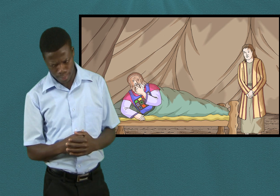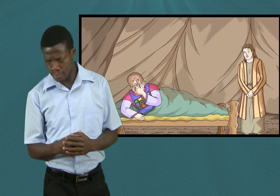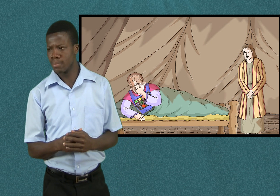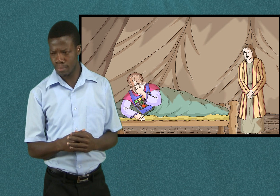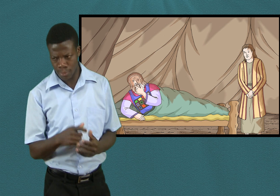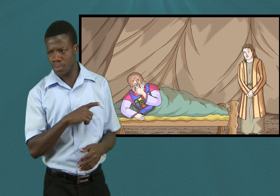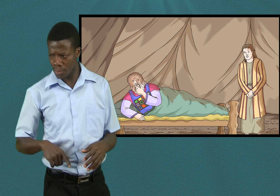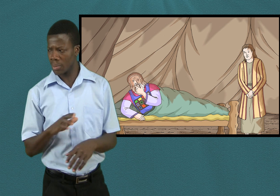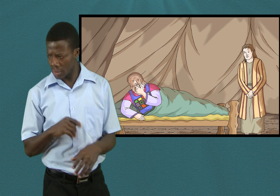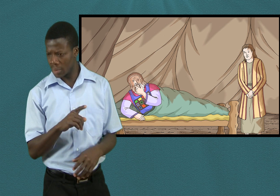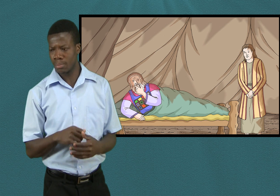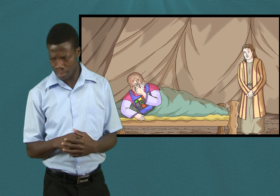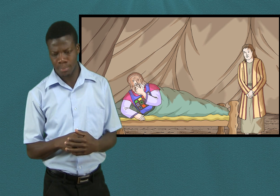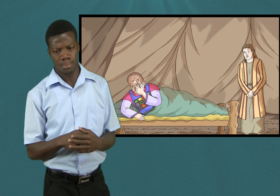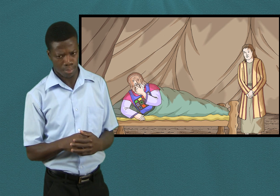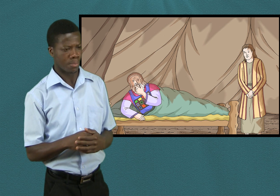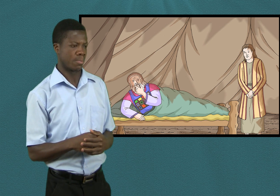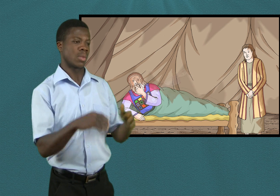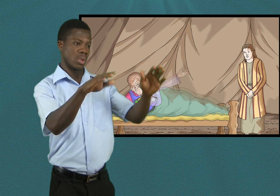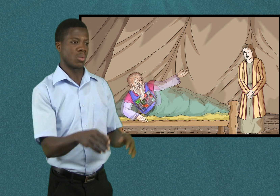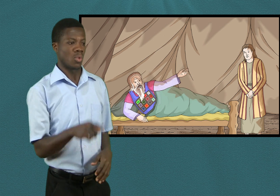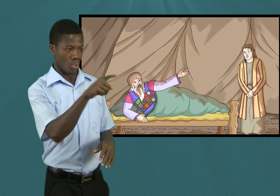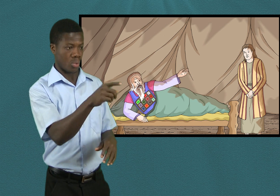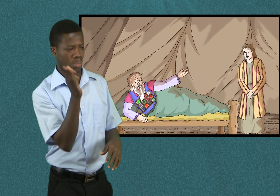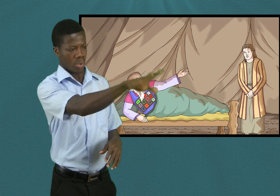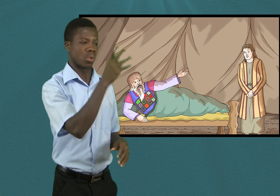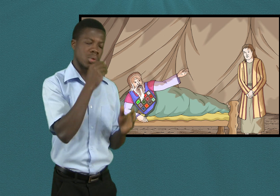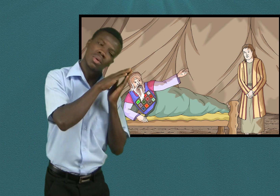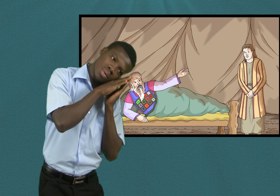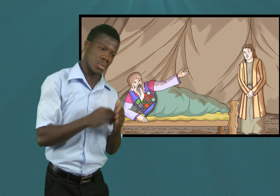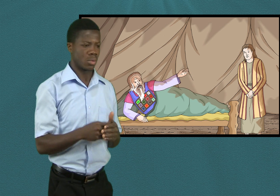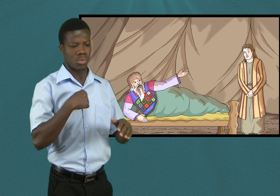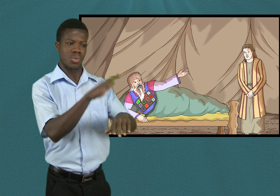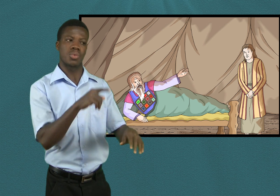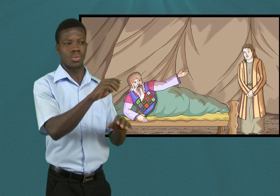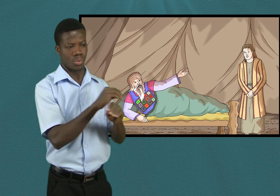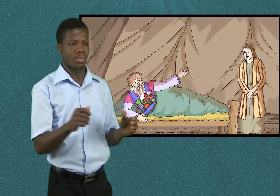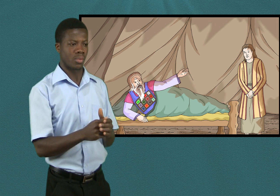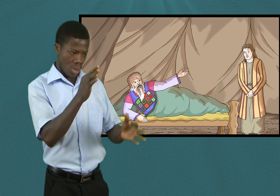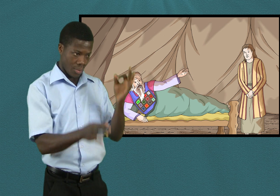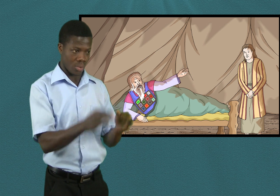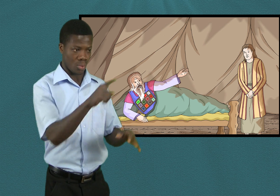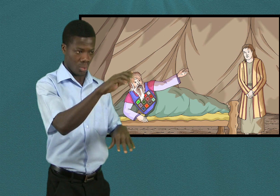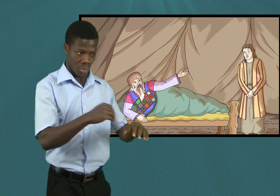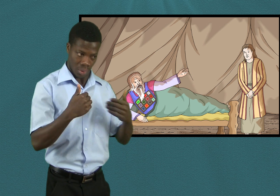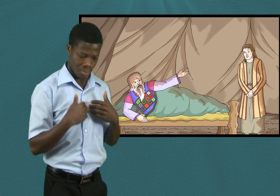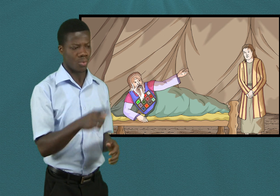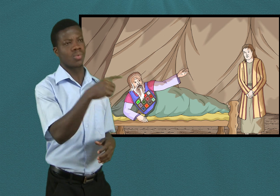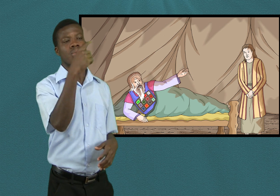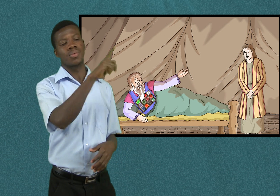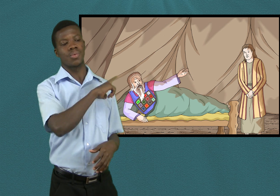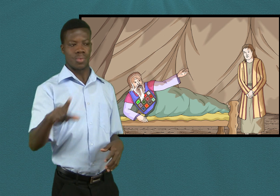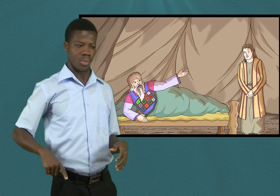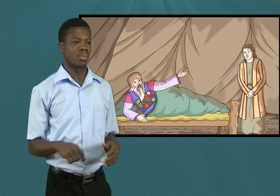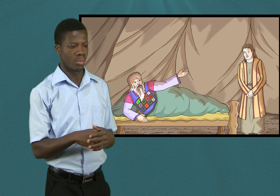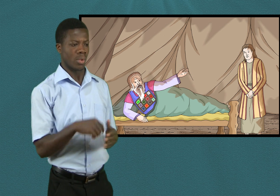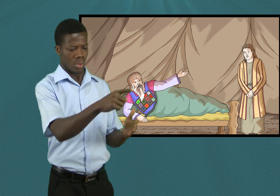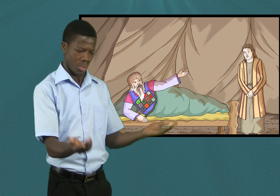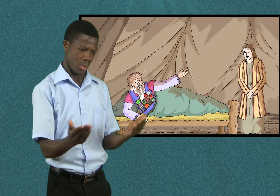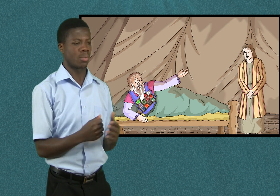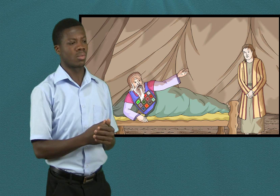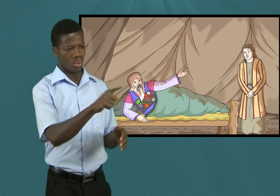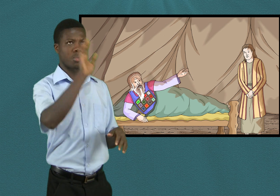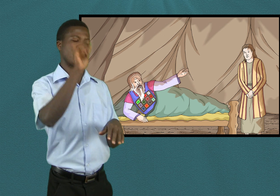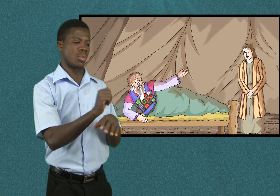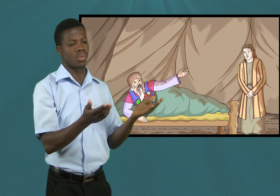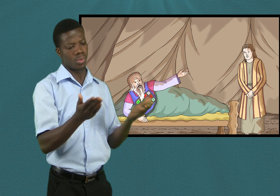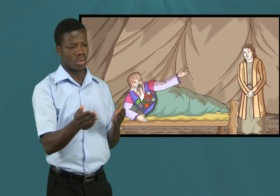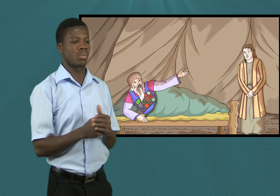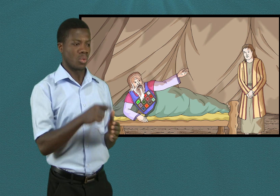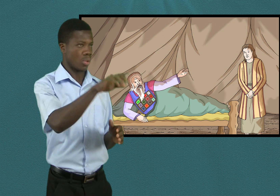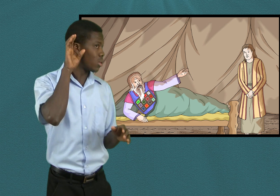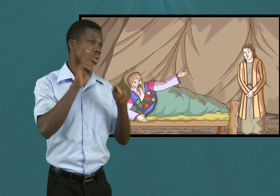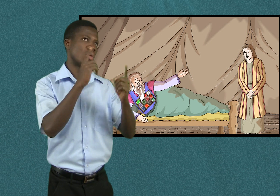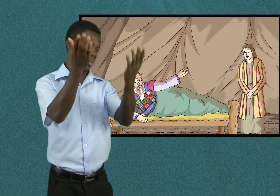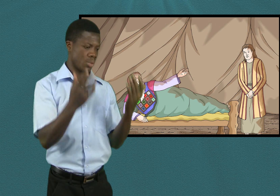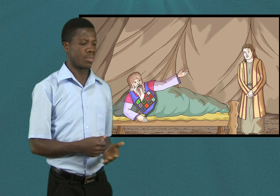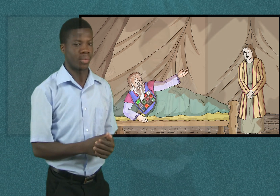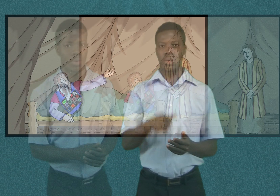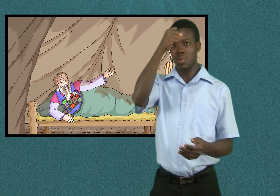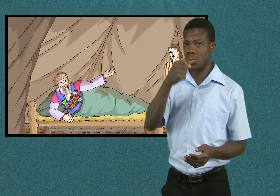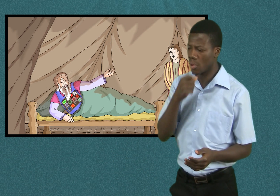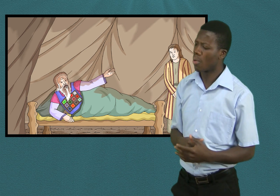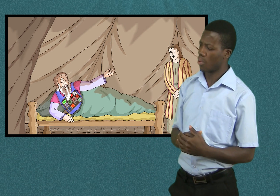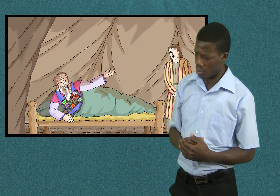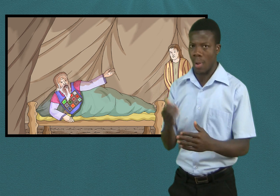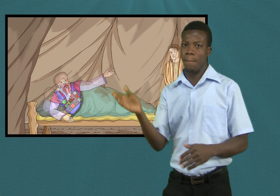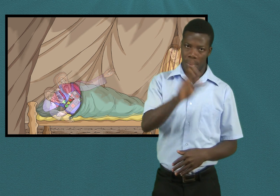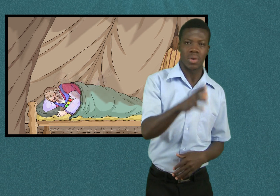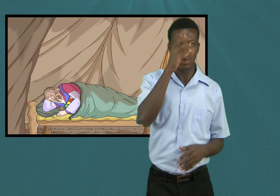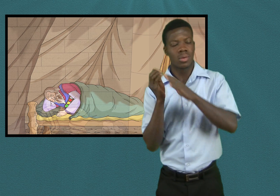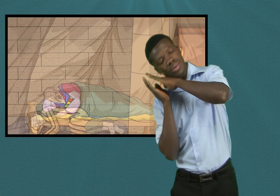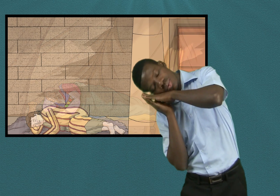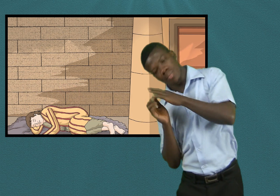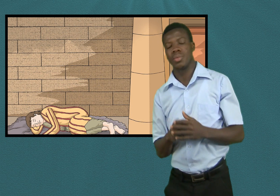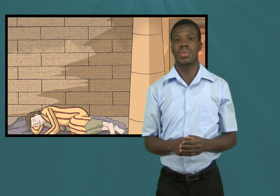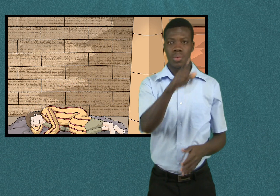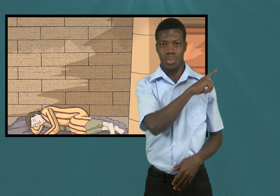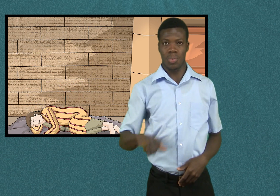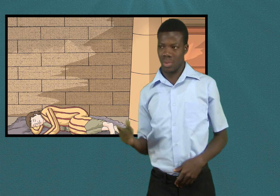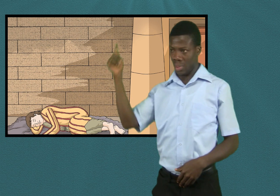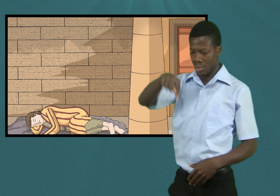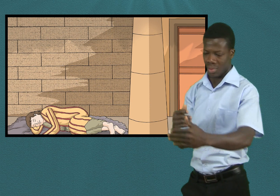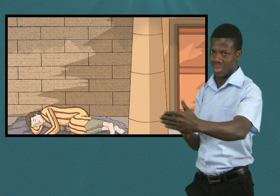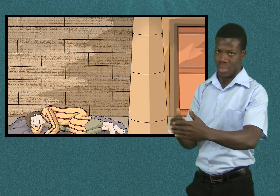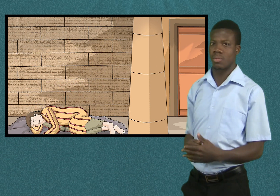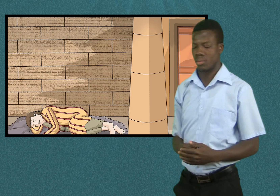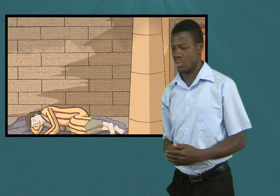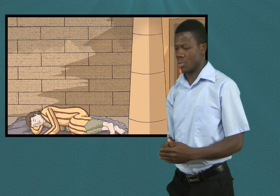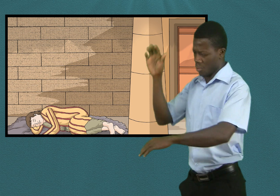“Go and lie down,” he said to Samuel, “and if He calls you, say, ‘Speak, LORD, for Your servant is listening.’” So Samuel went and lay down in his place.